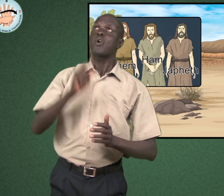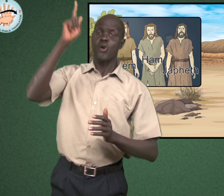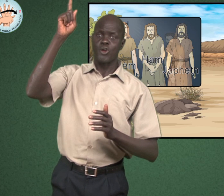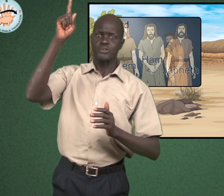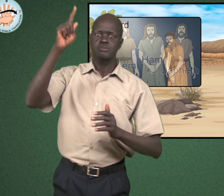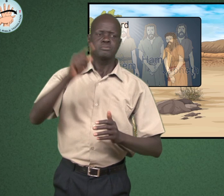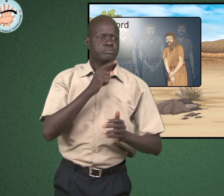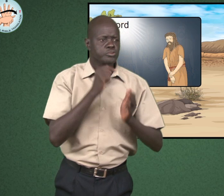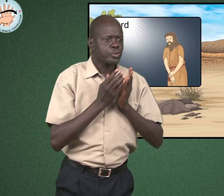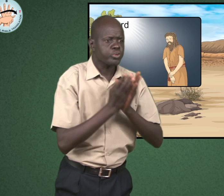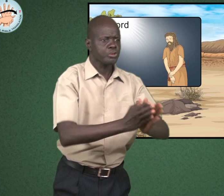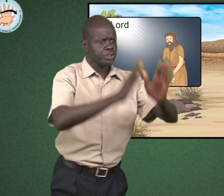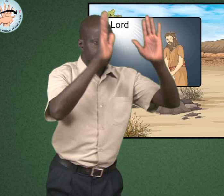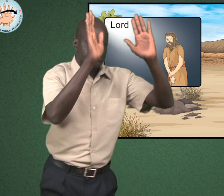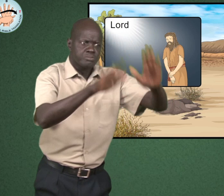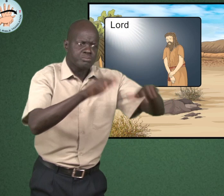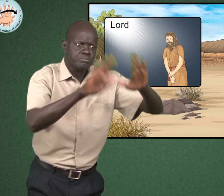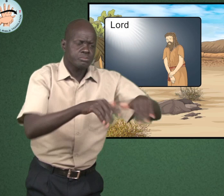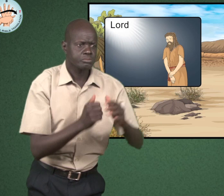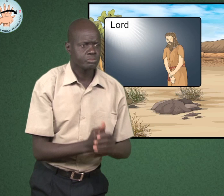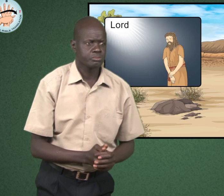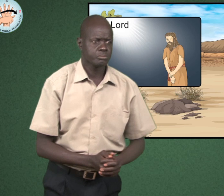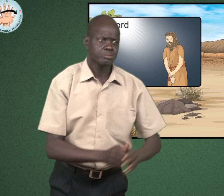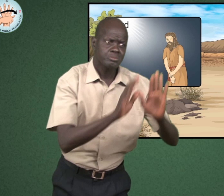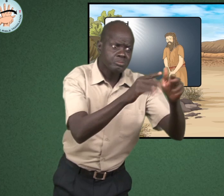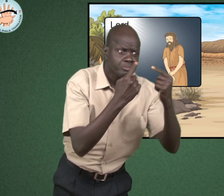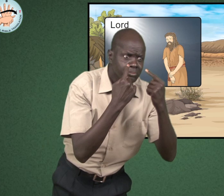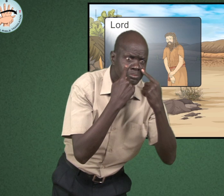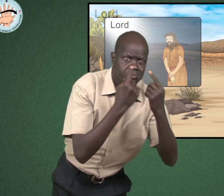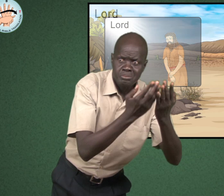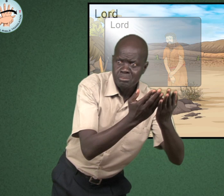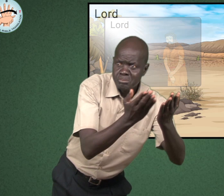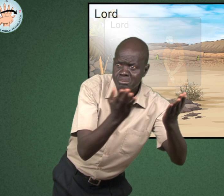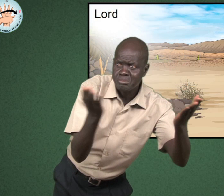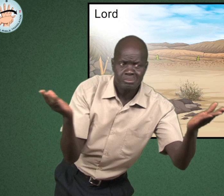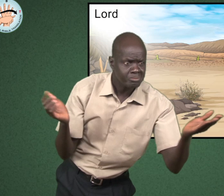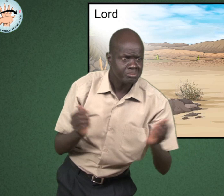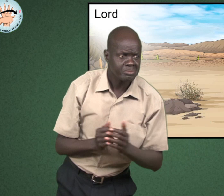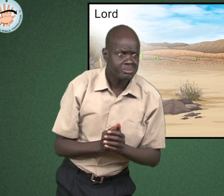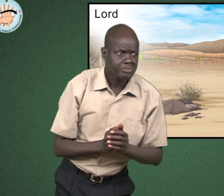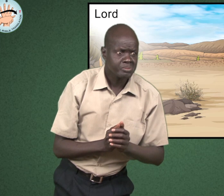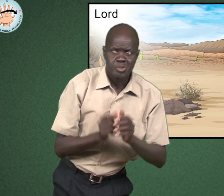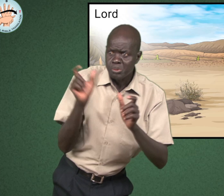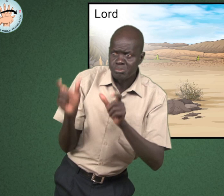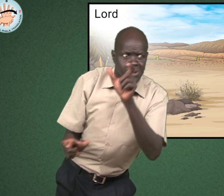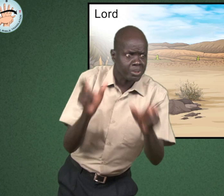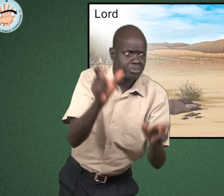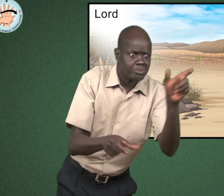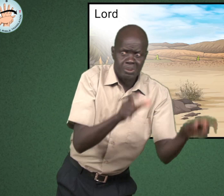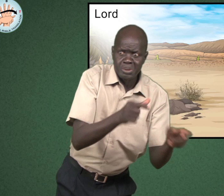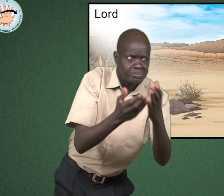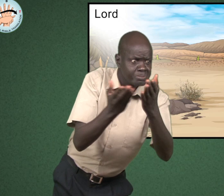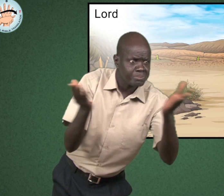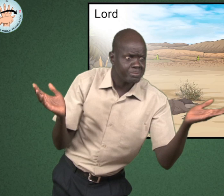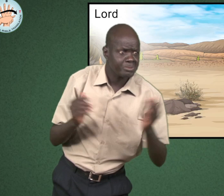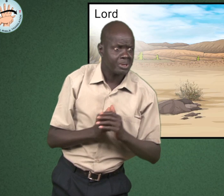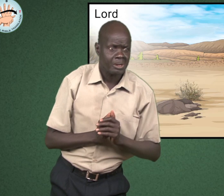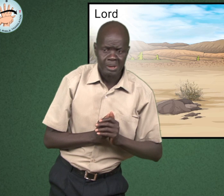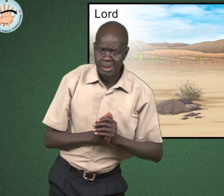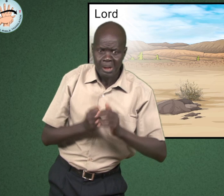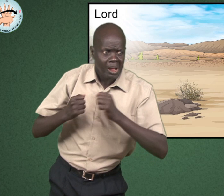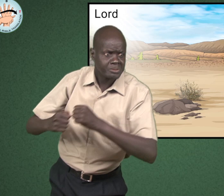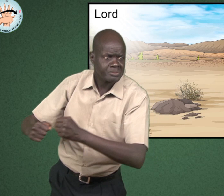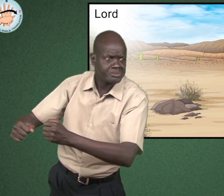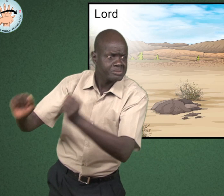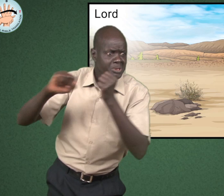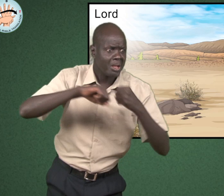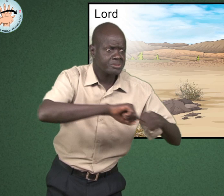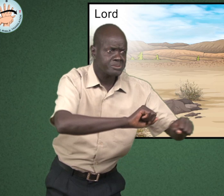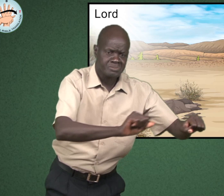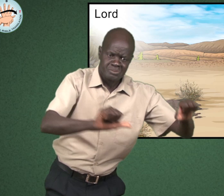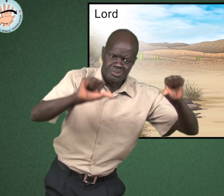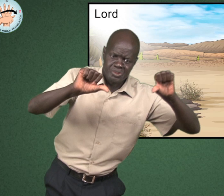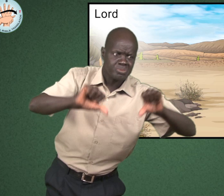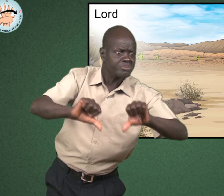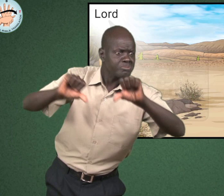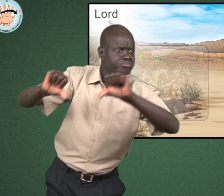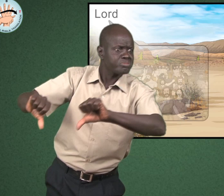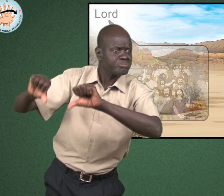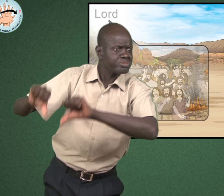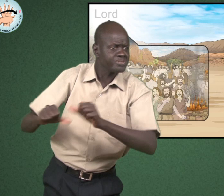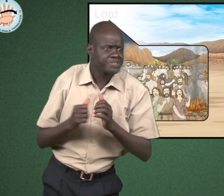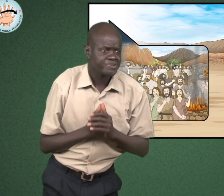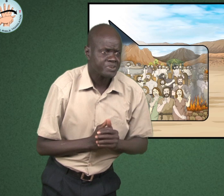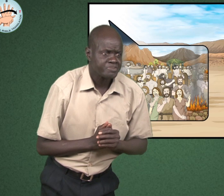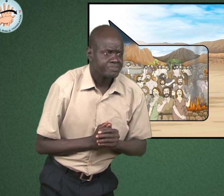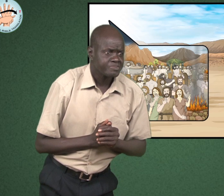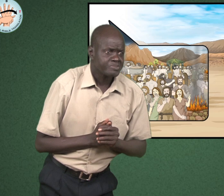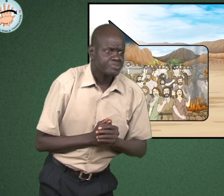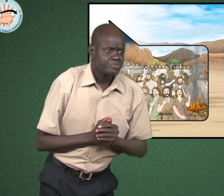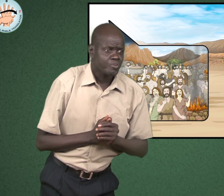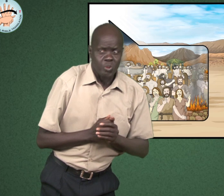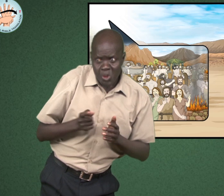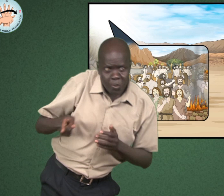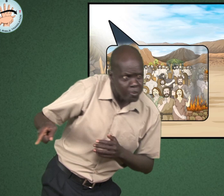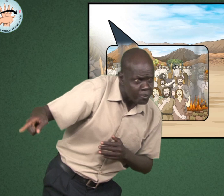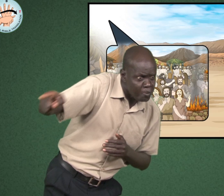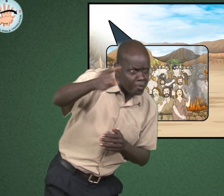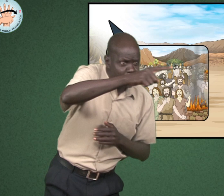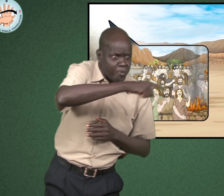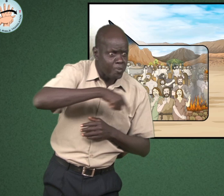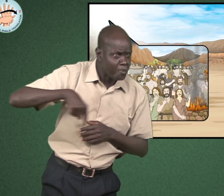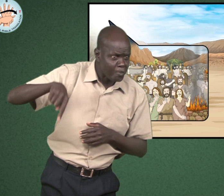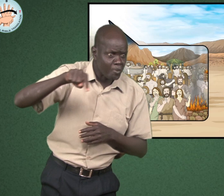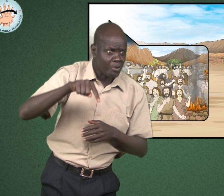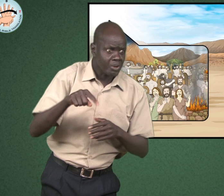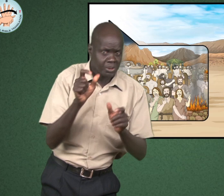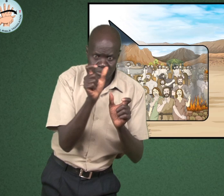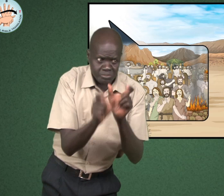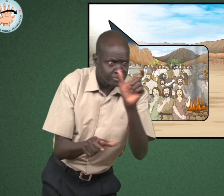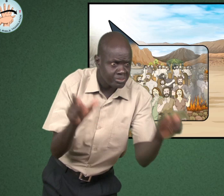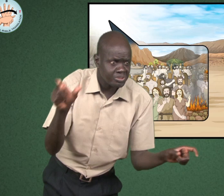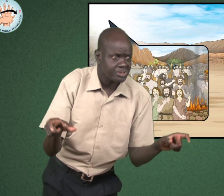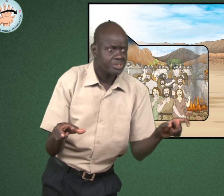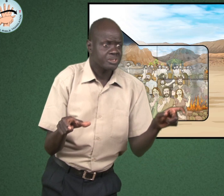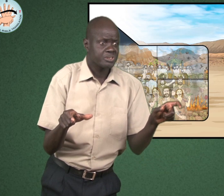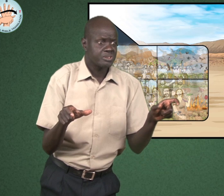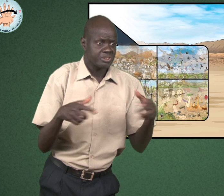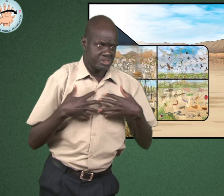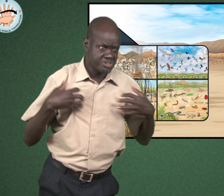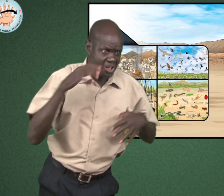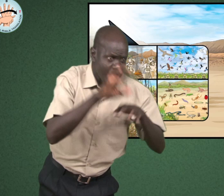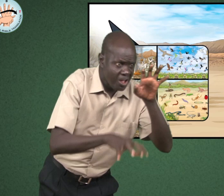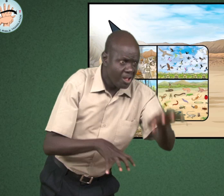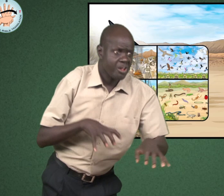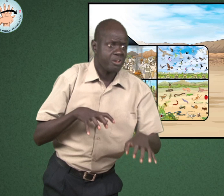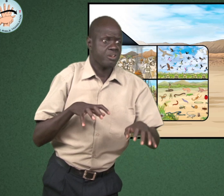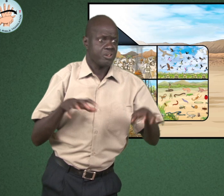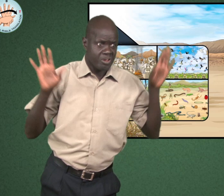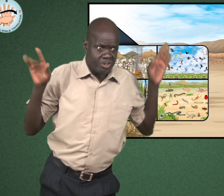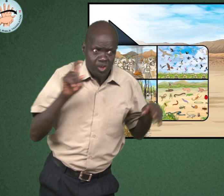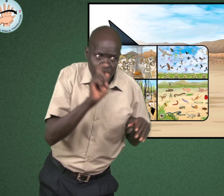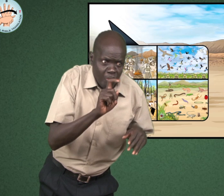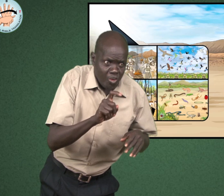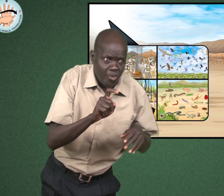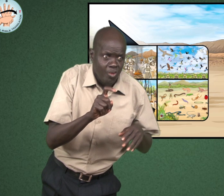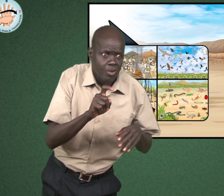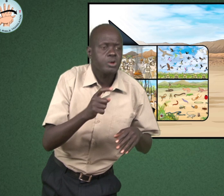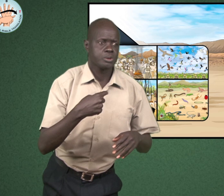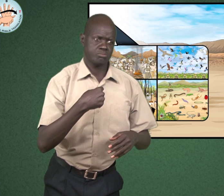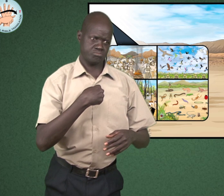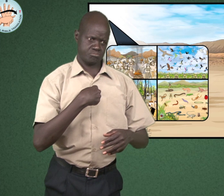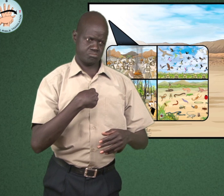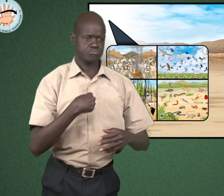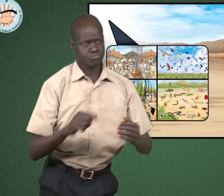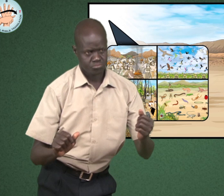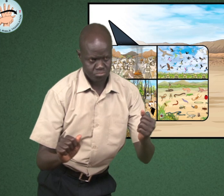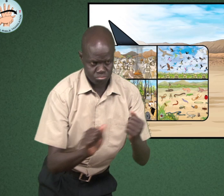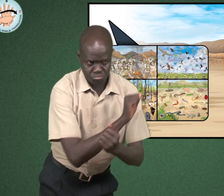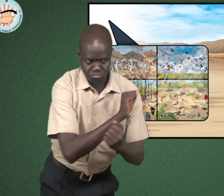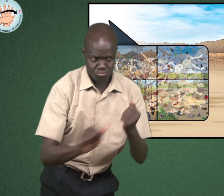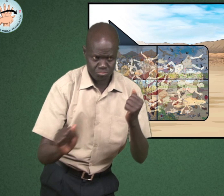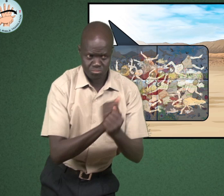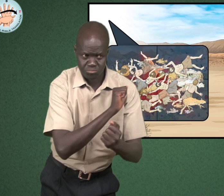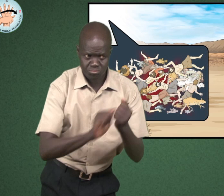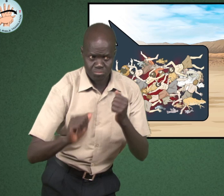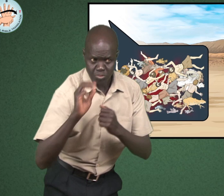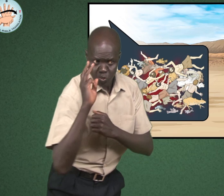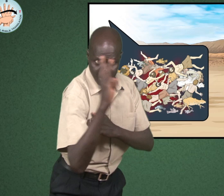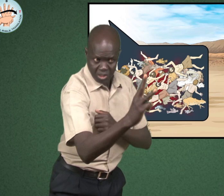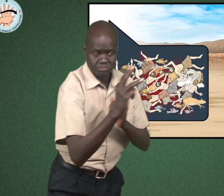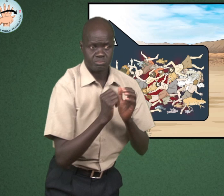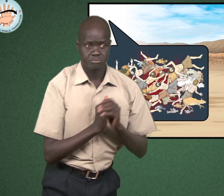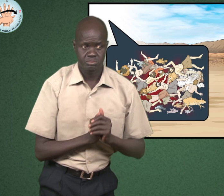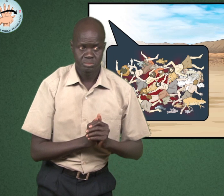Then God said to Noah, “The end of all living creatures has come before Me, because through them the earth is full of violence.